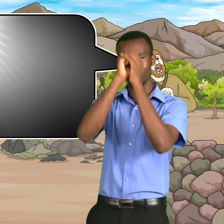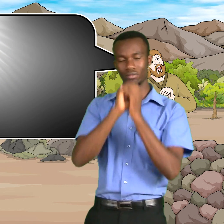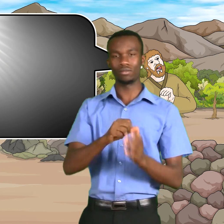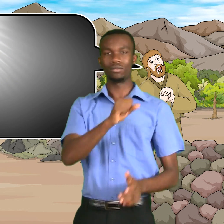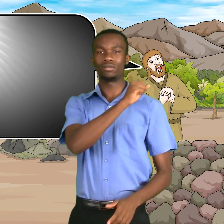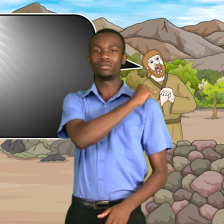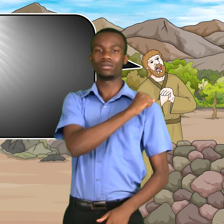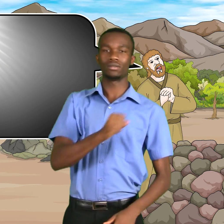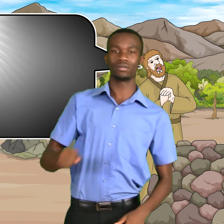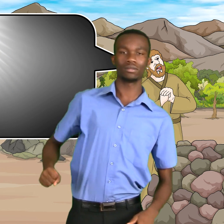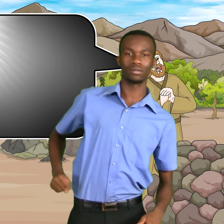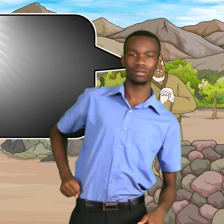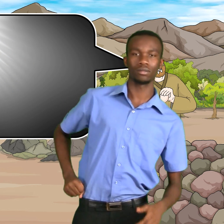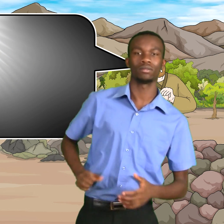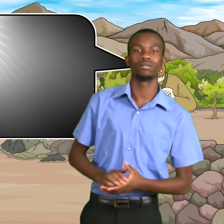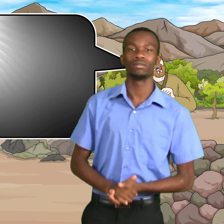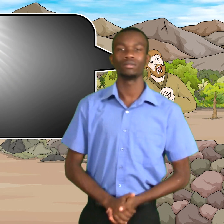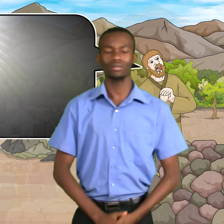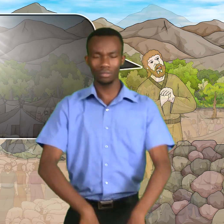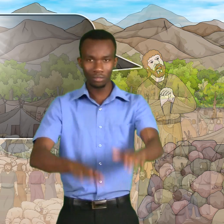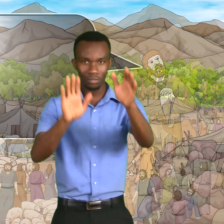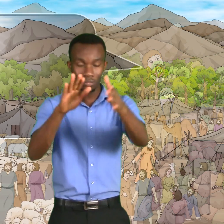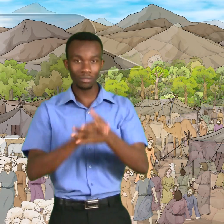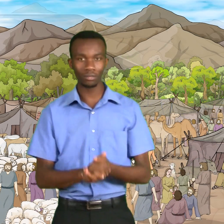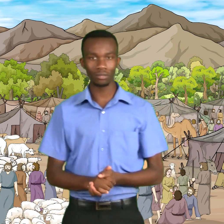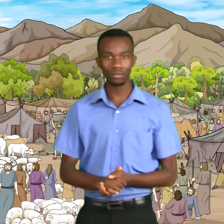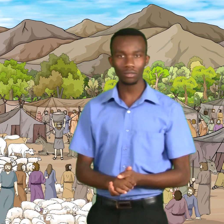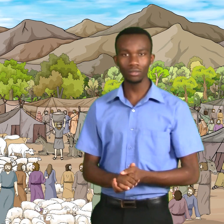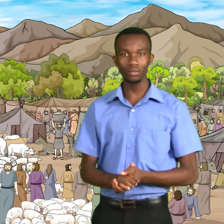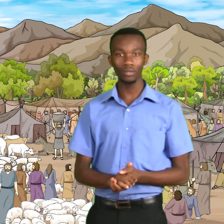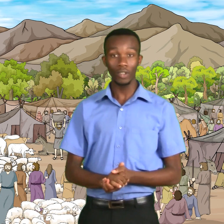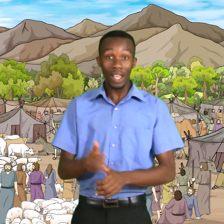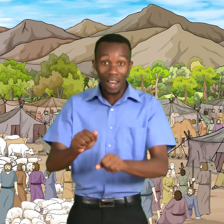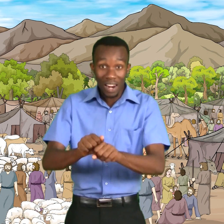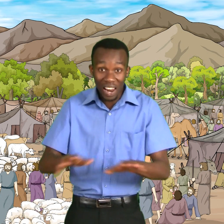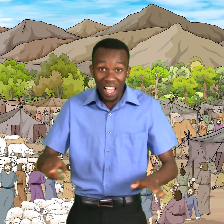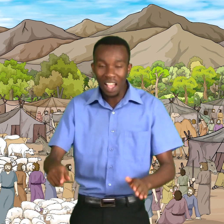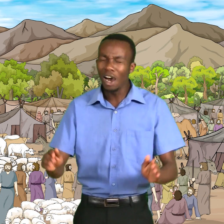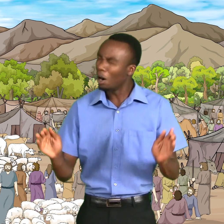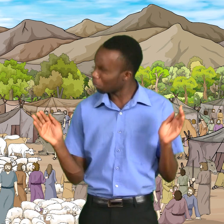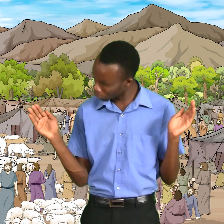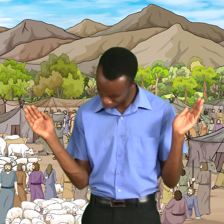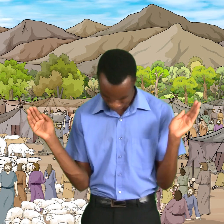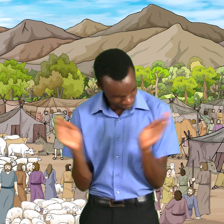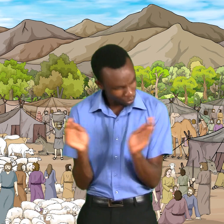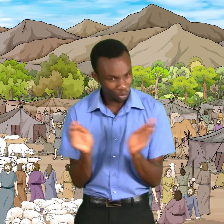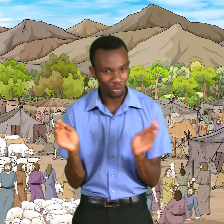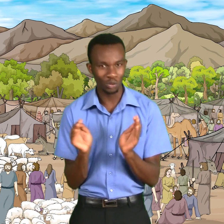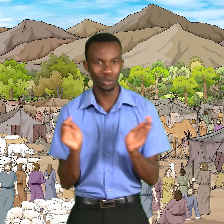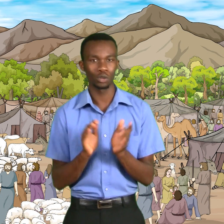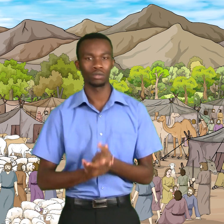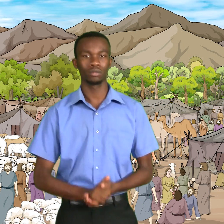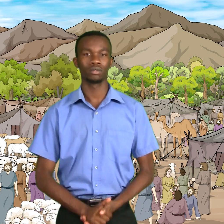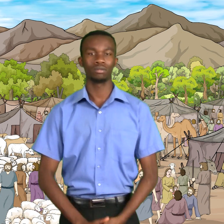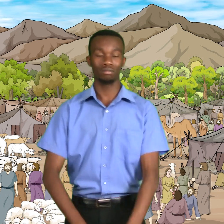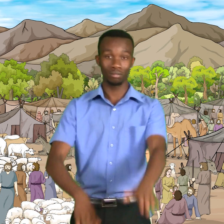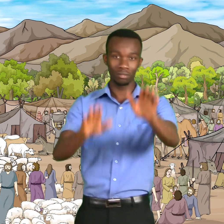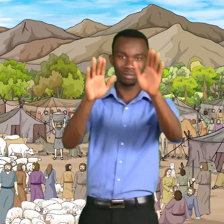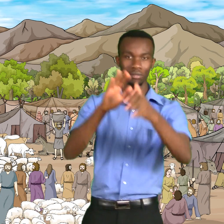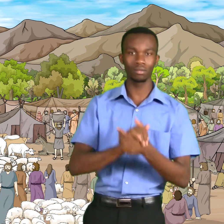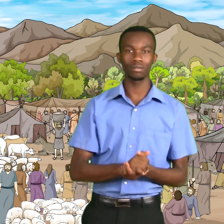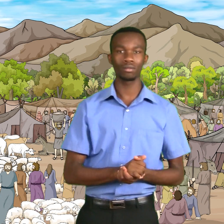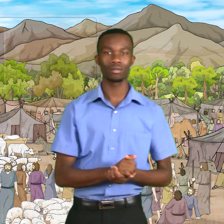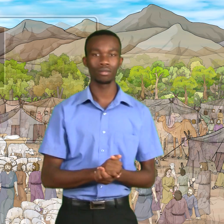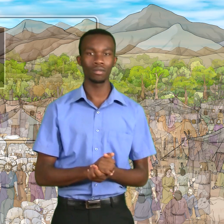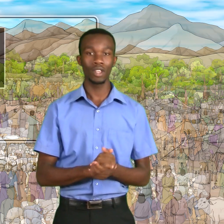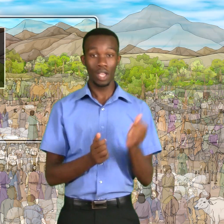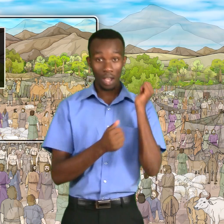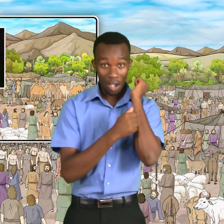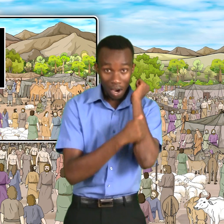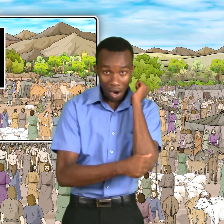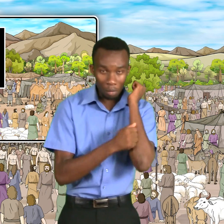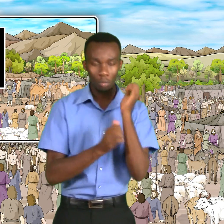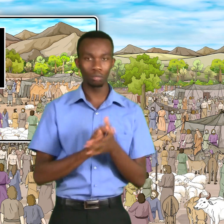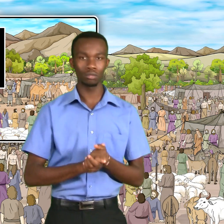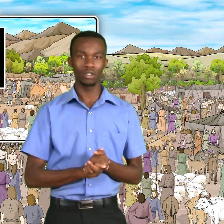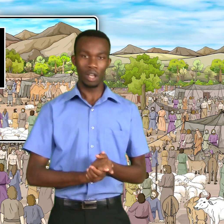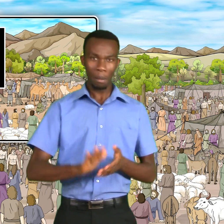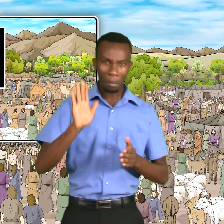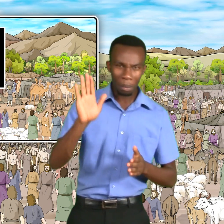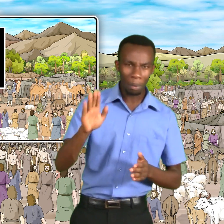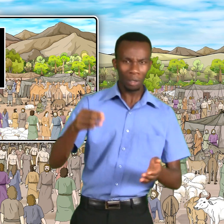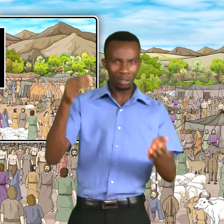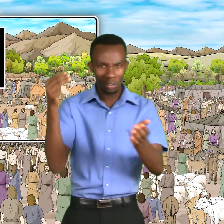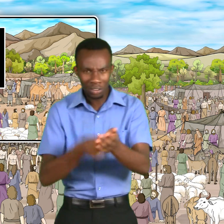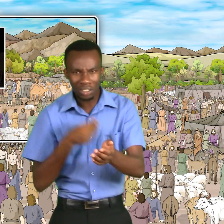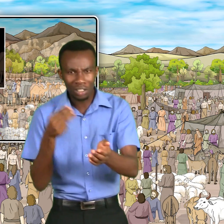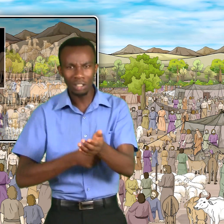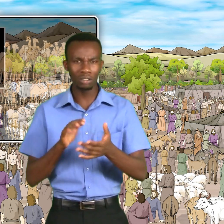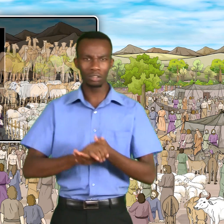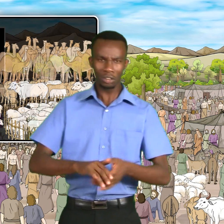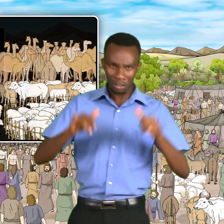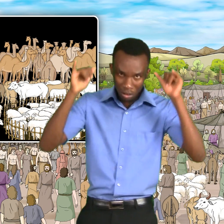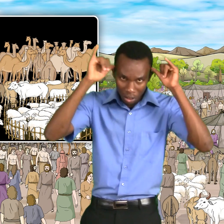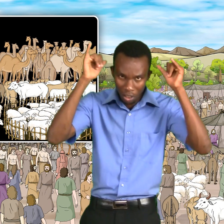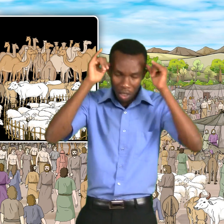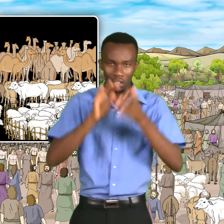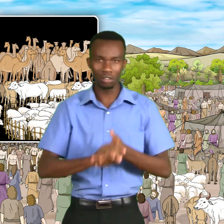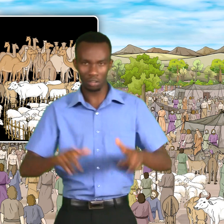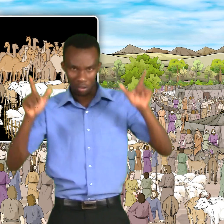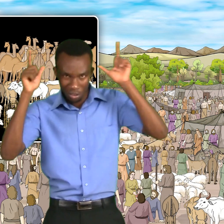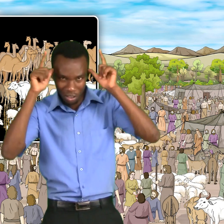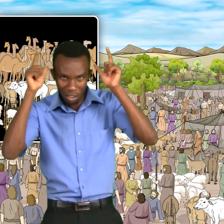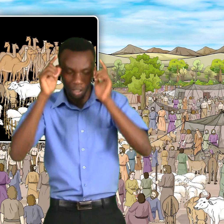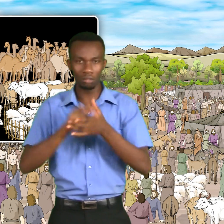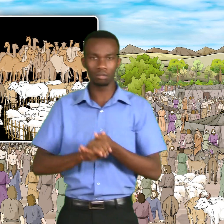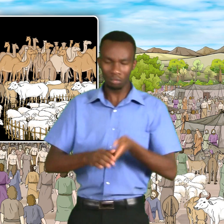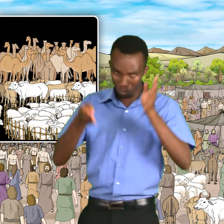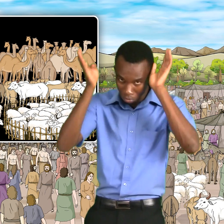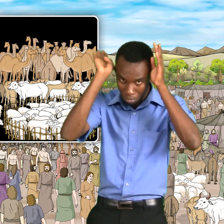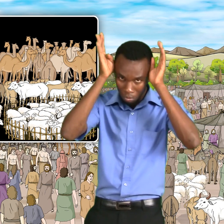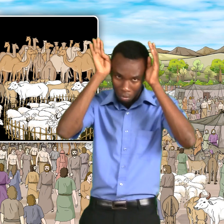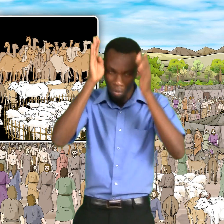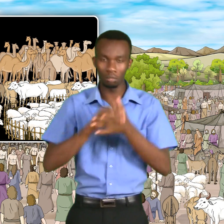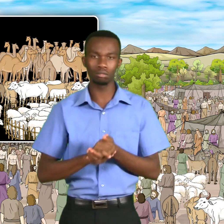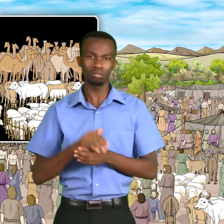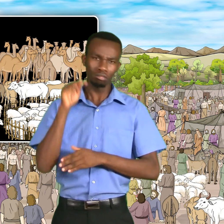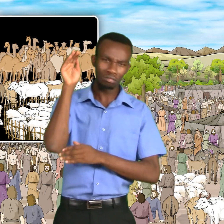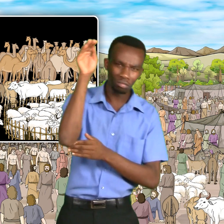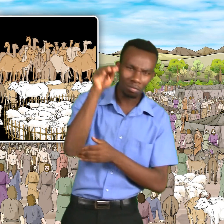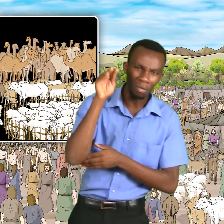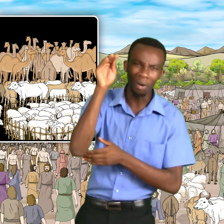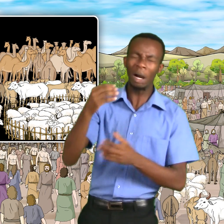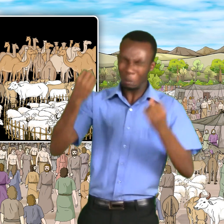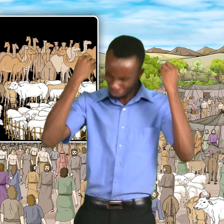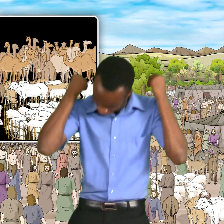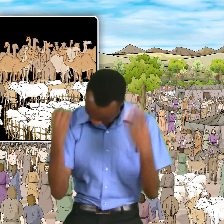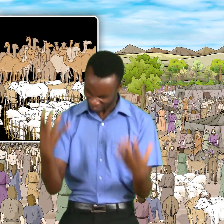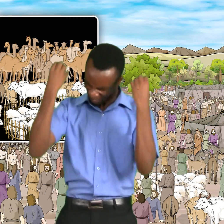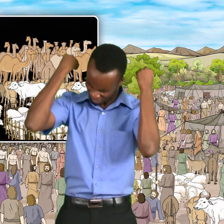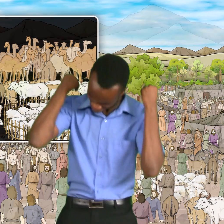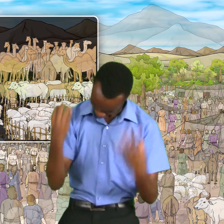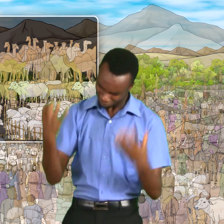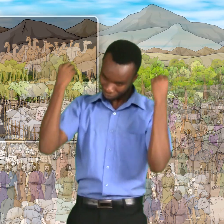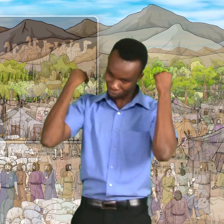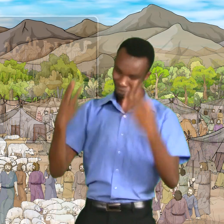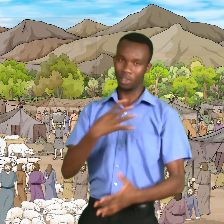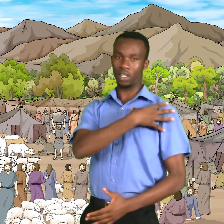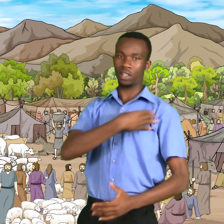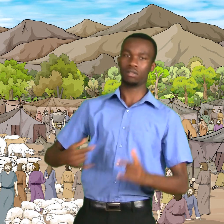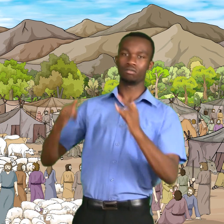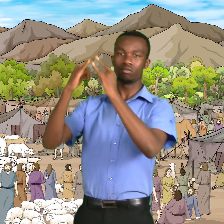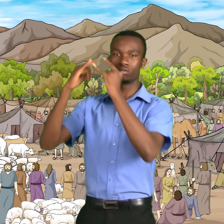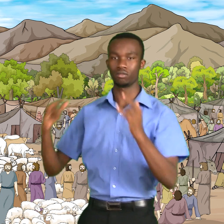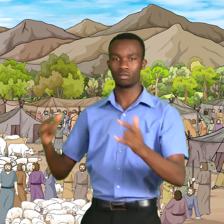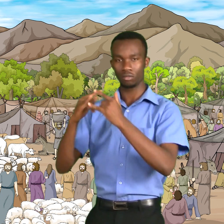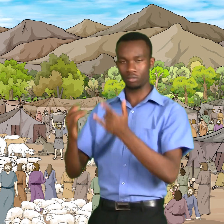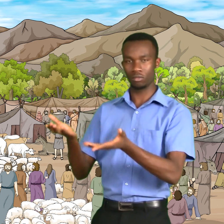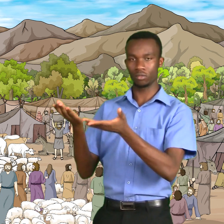Now Lot, who was traveling with Abram, also had flocks and herds and tents.